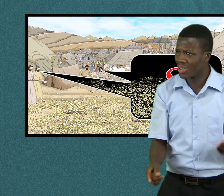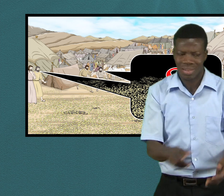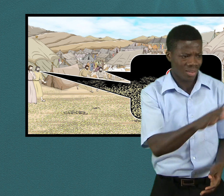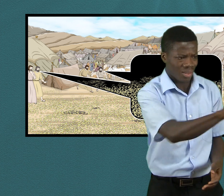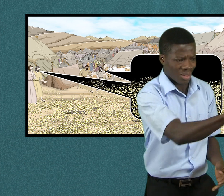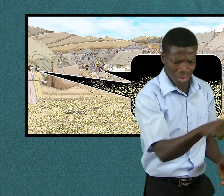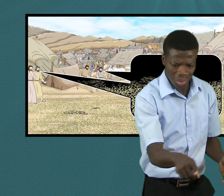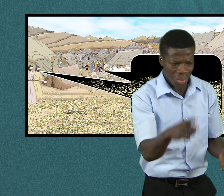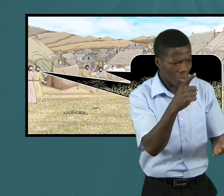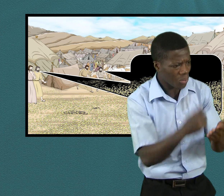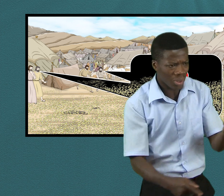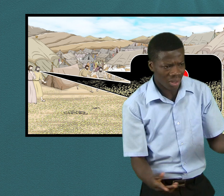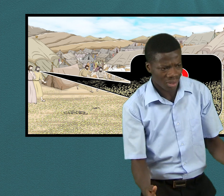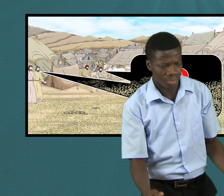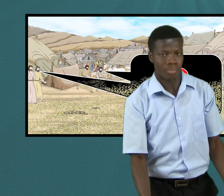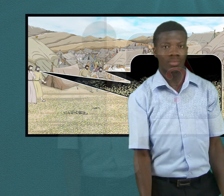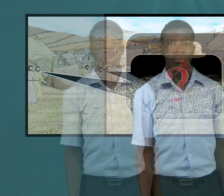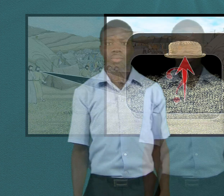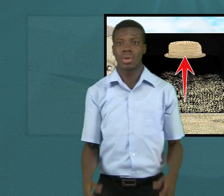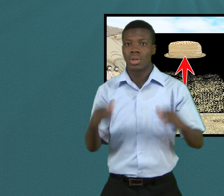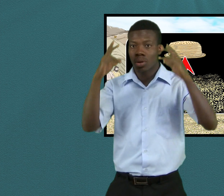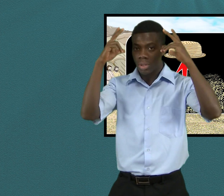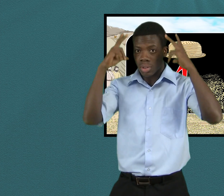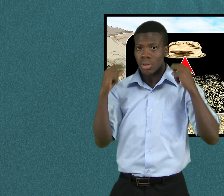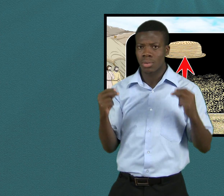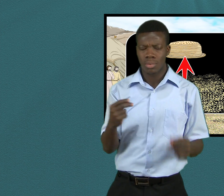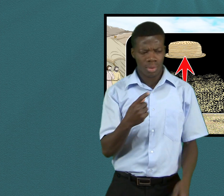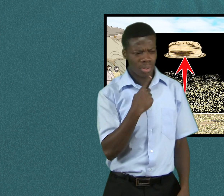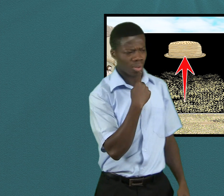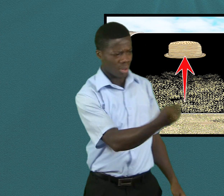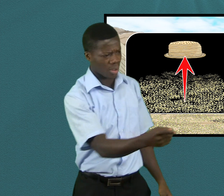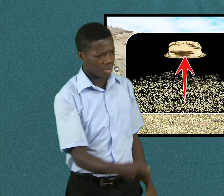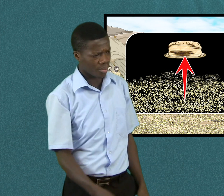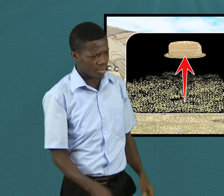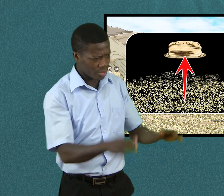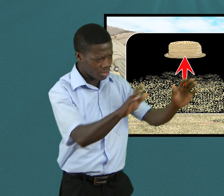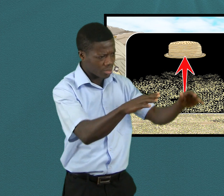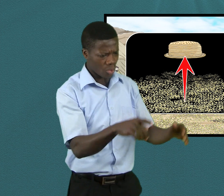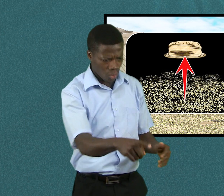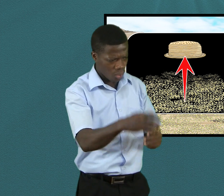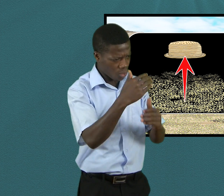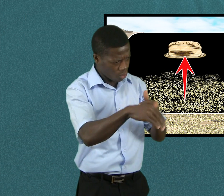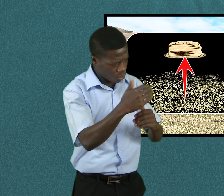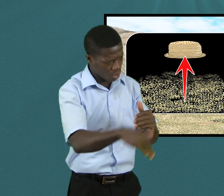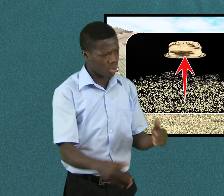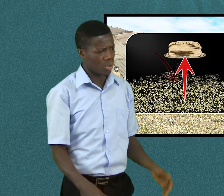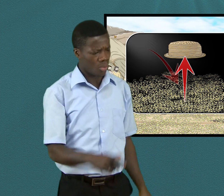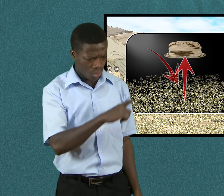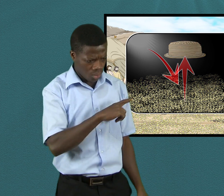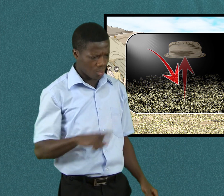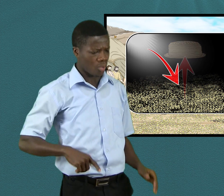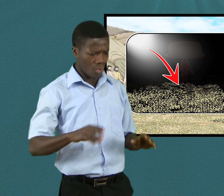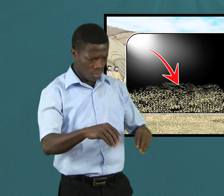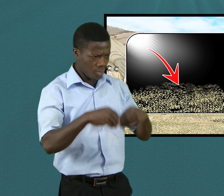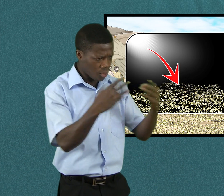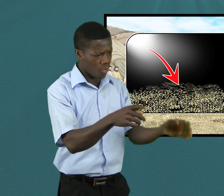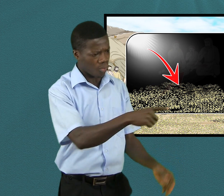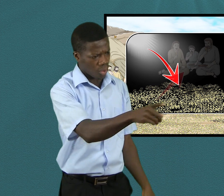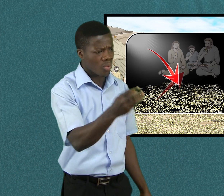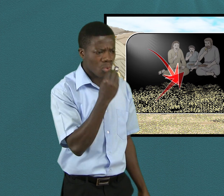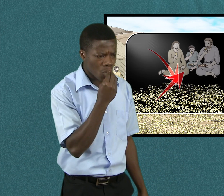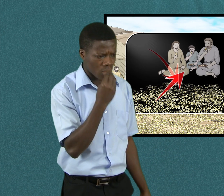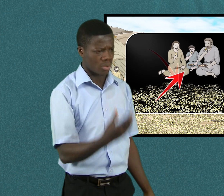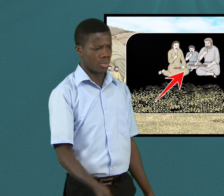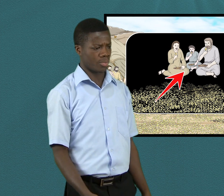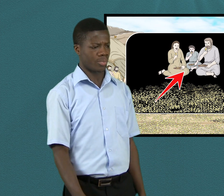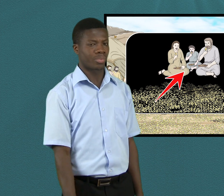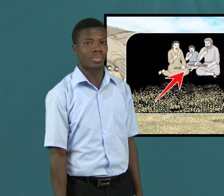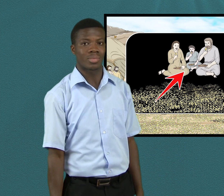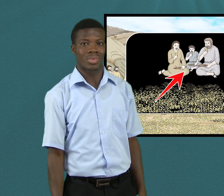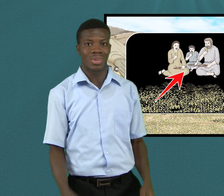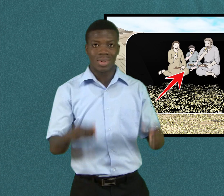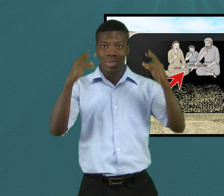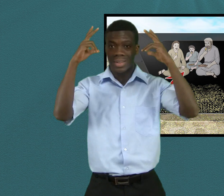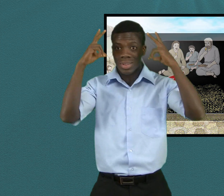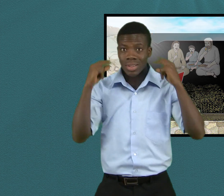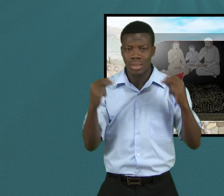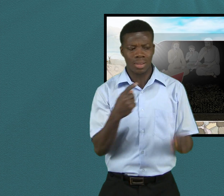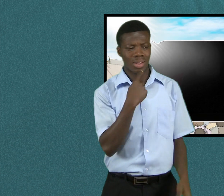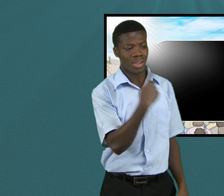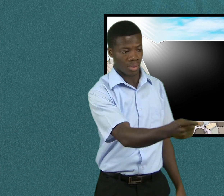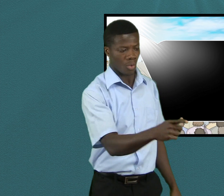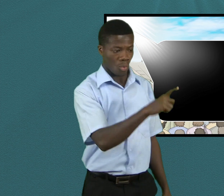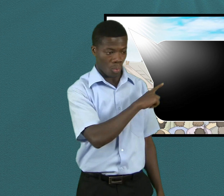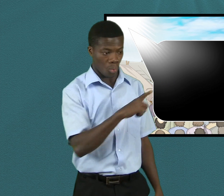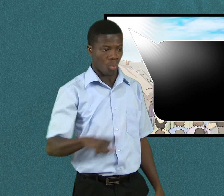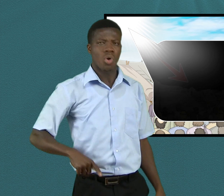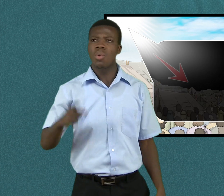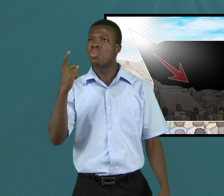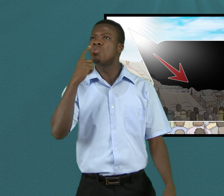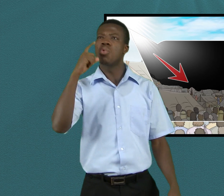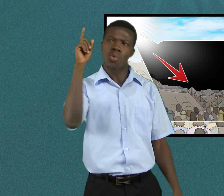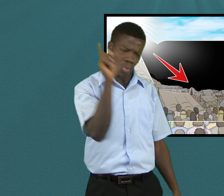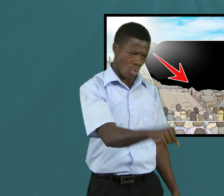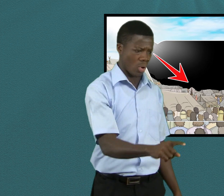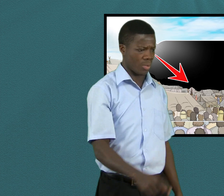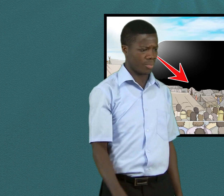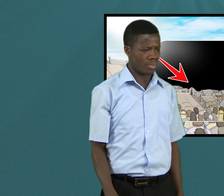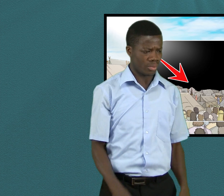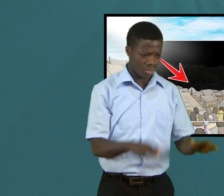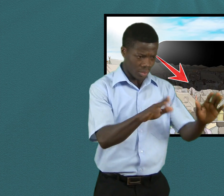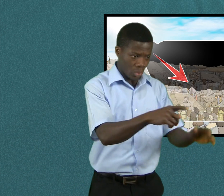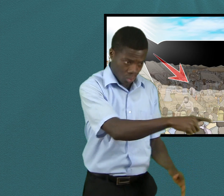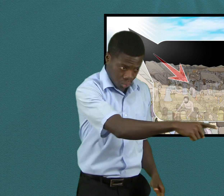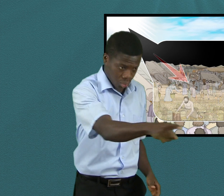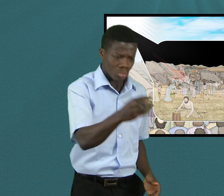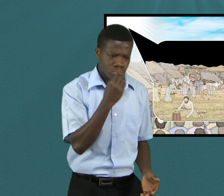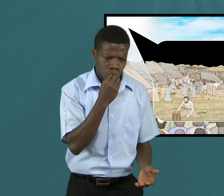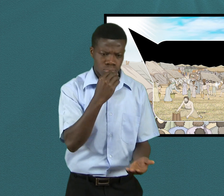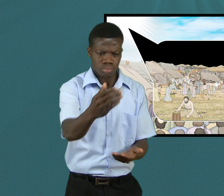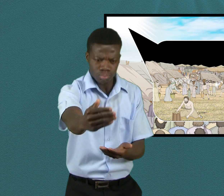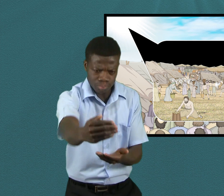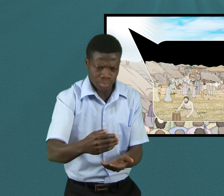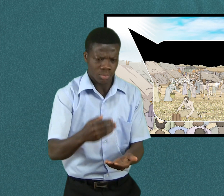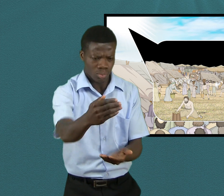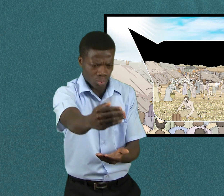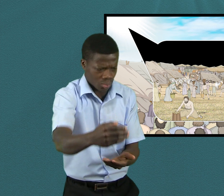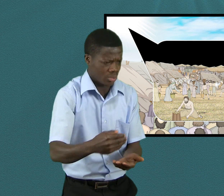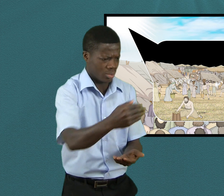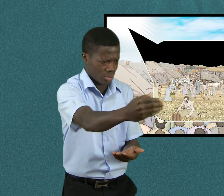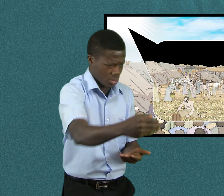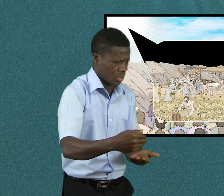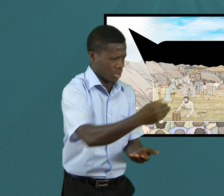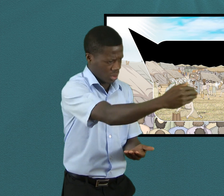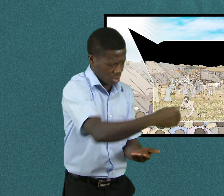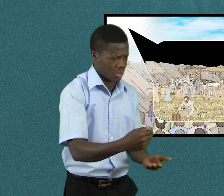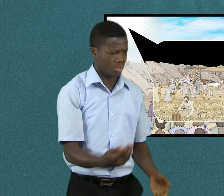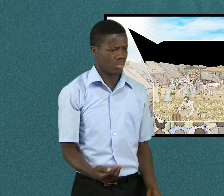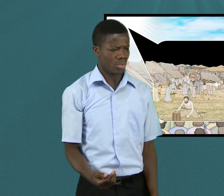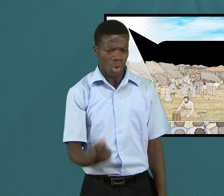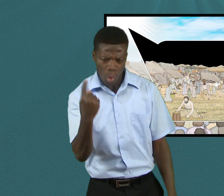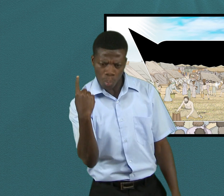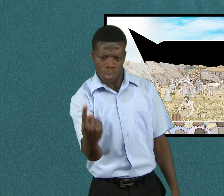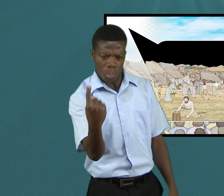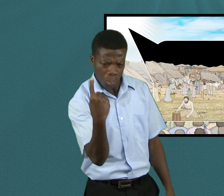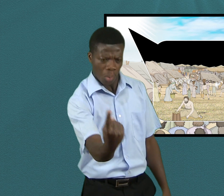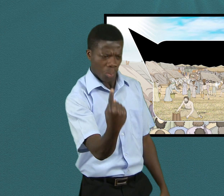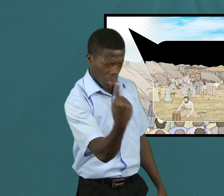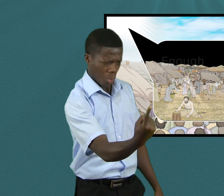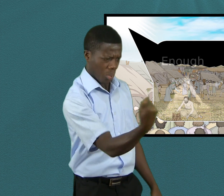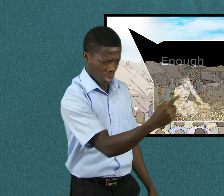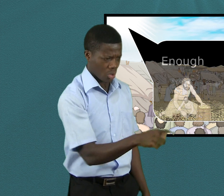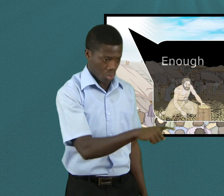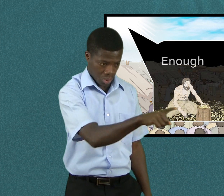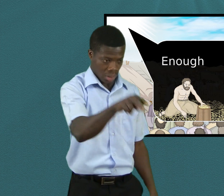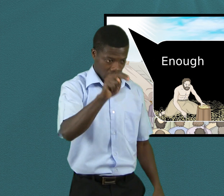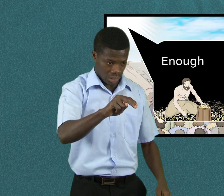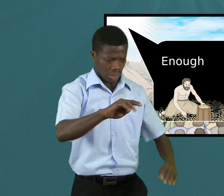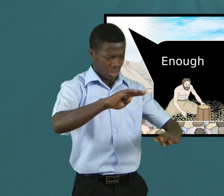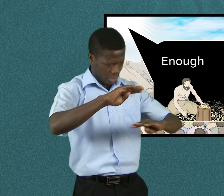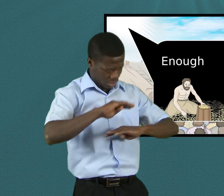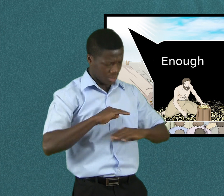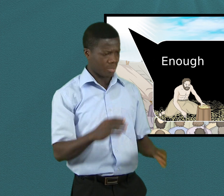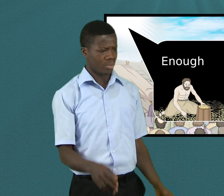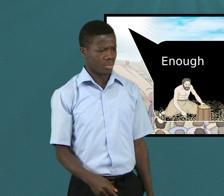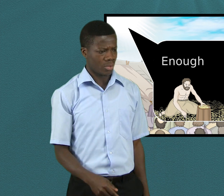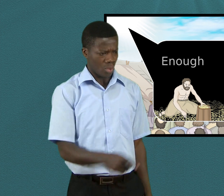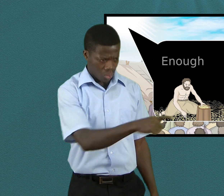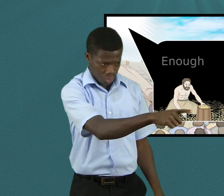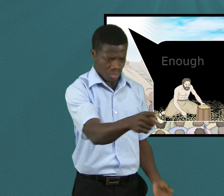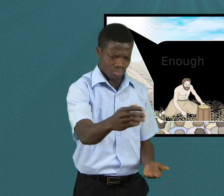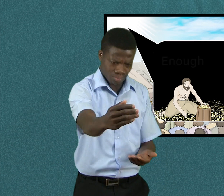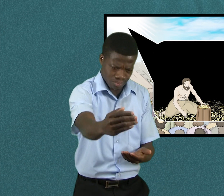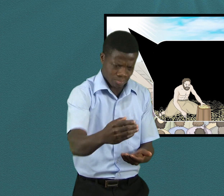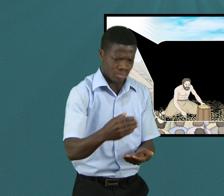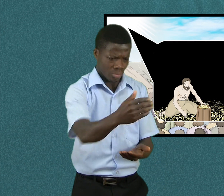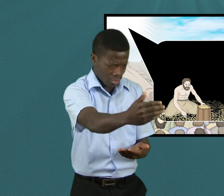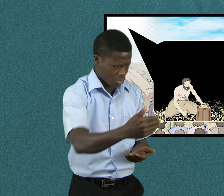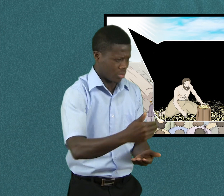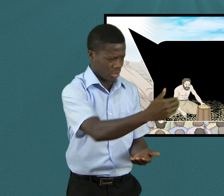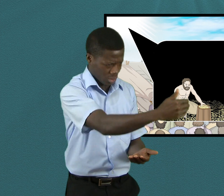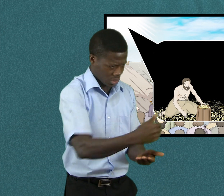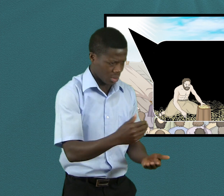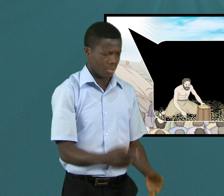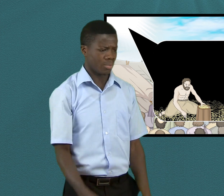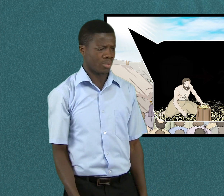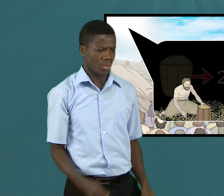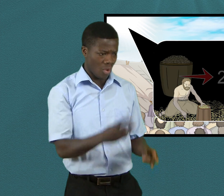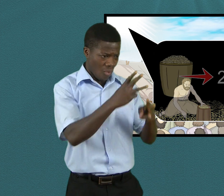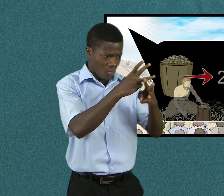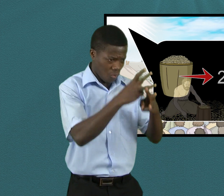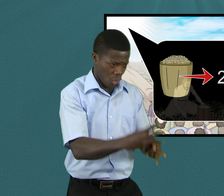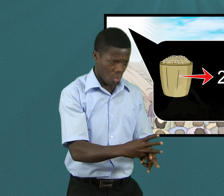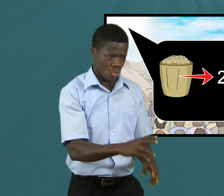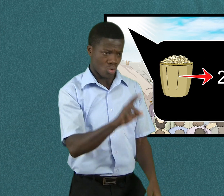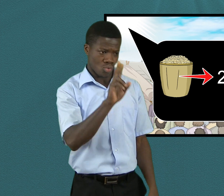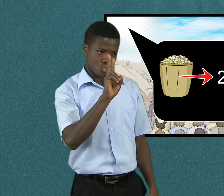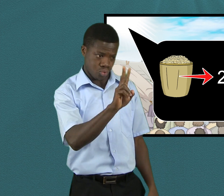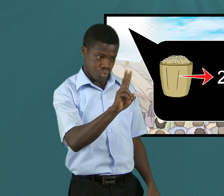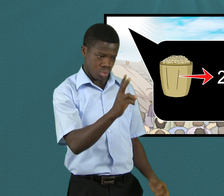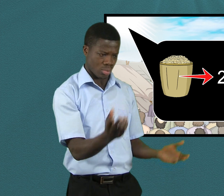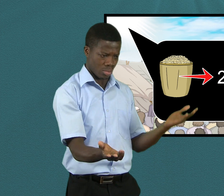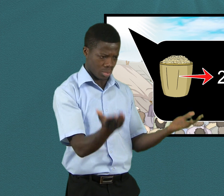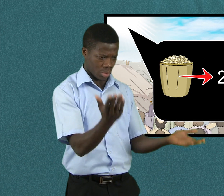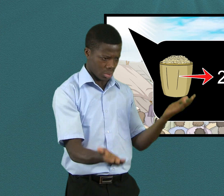So Moses told them, “It is the bread that the LORD has given you to eat. This is what the LORD has commanded: ‘Each one is to gather as much as he needs.